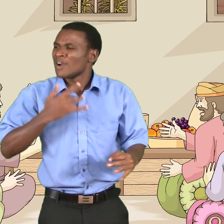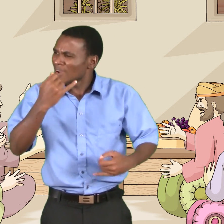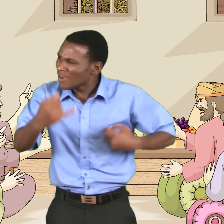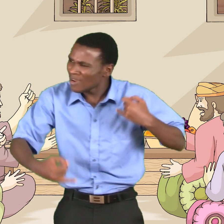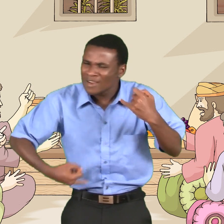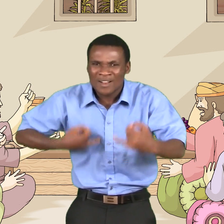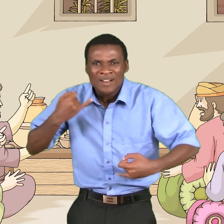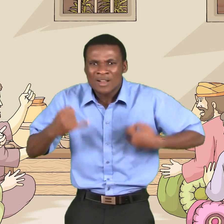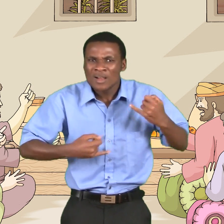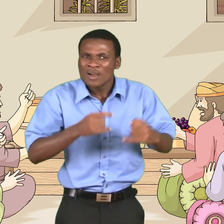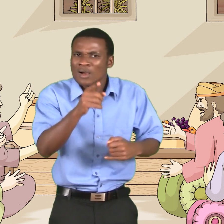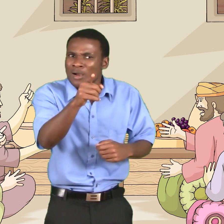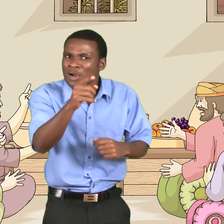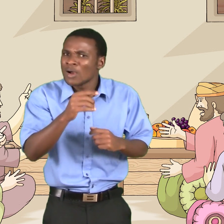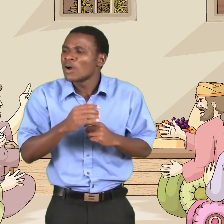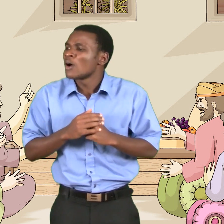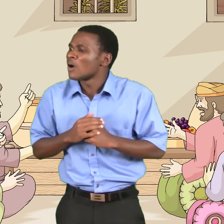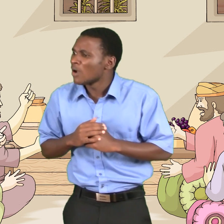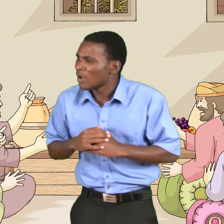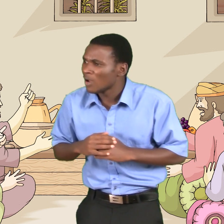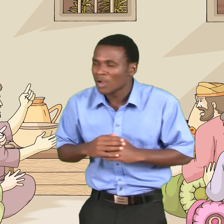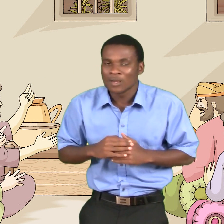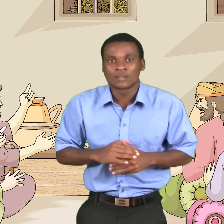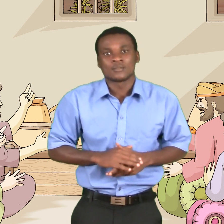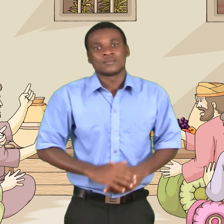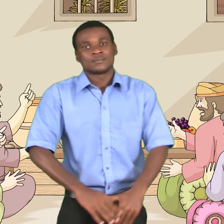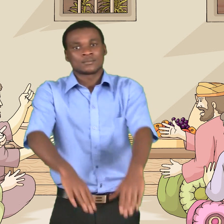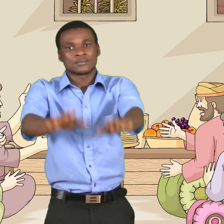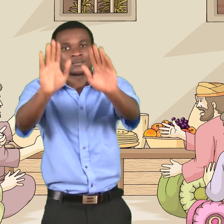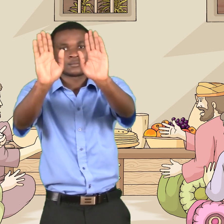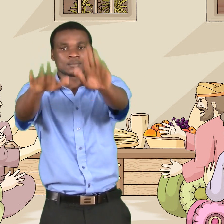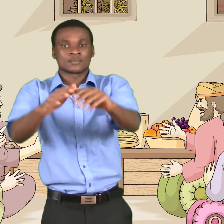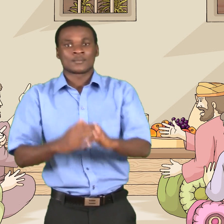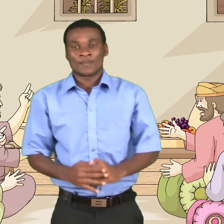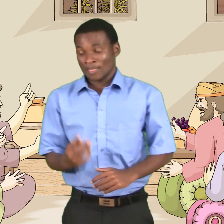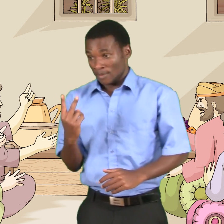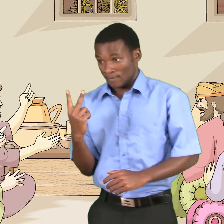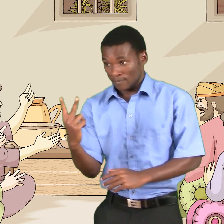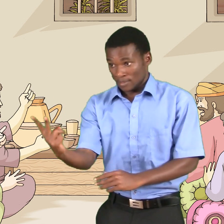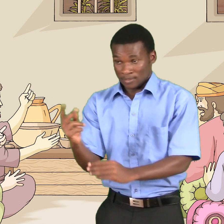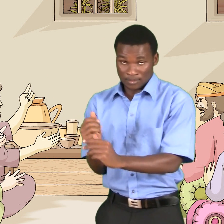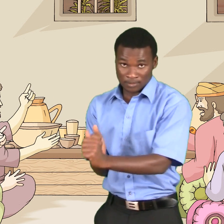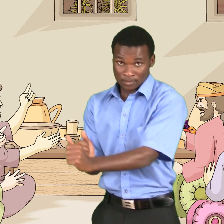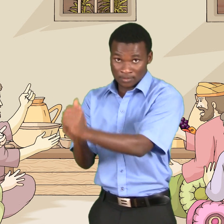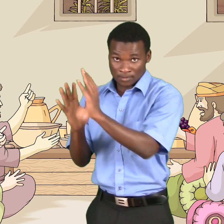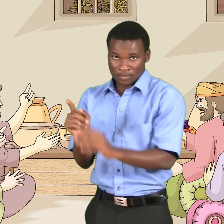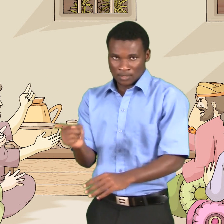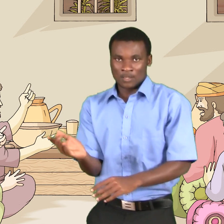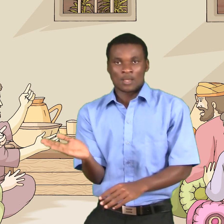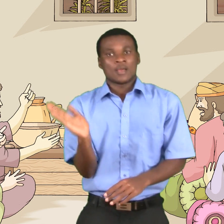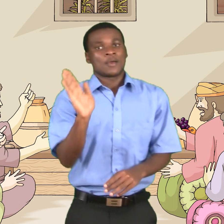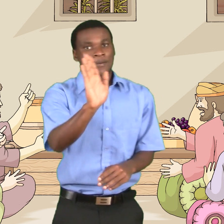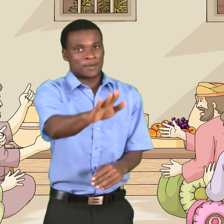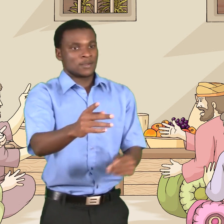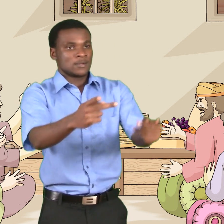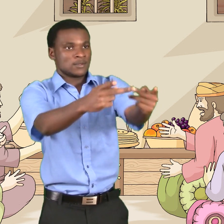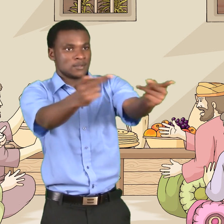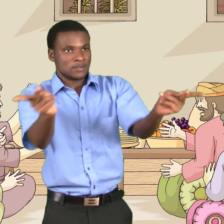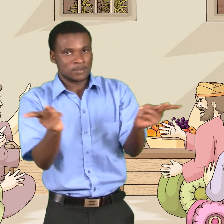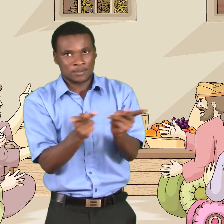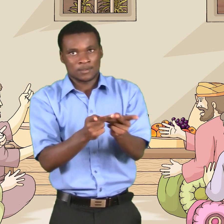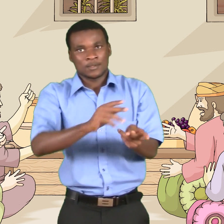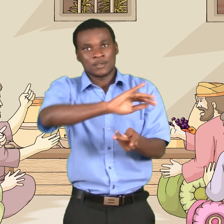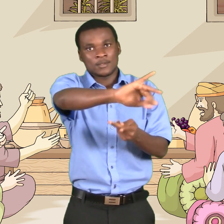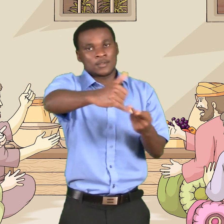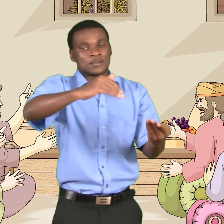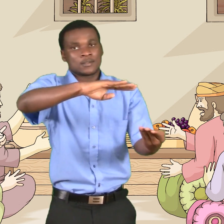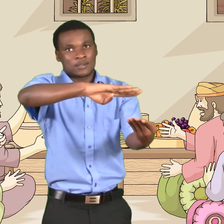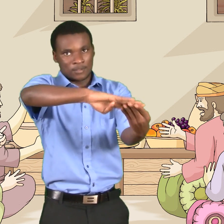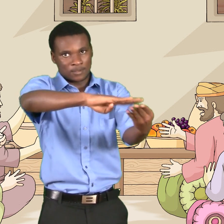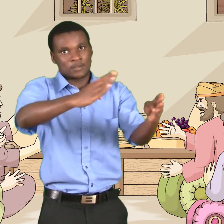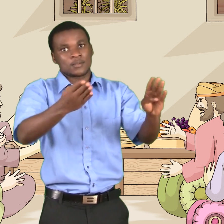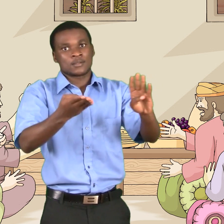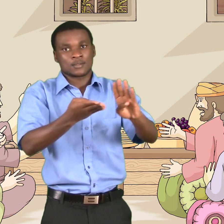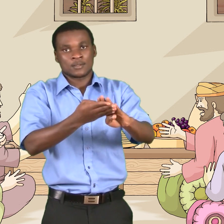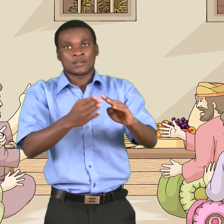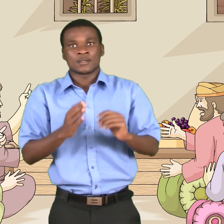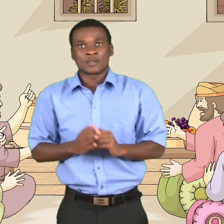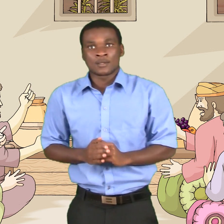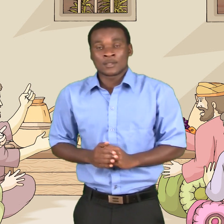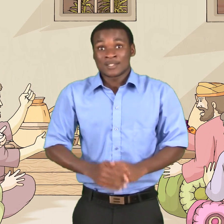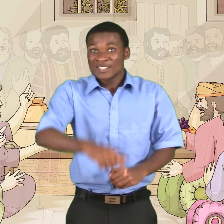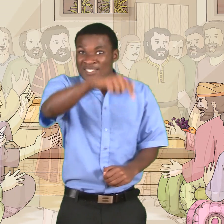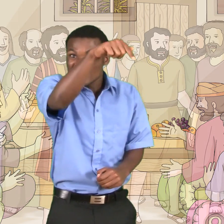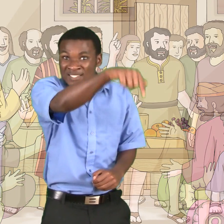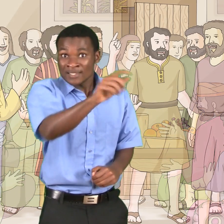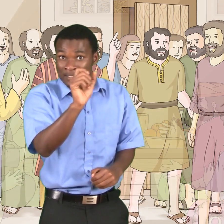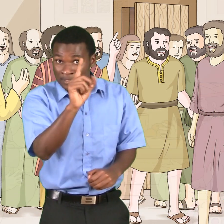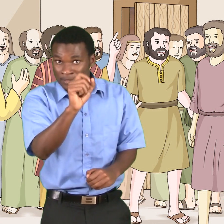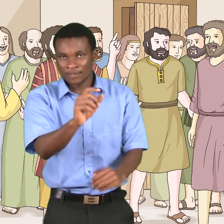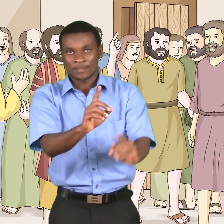And they got up that very hour and returned to Jerusalem.